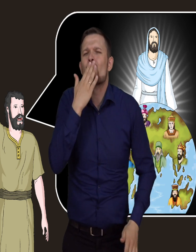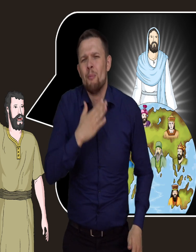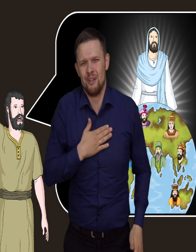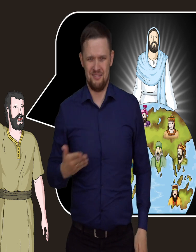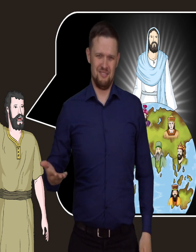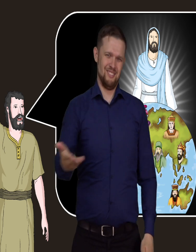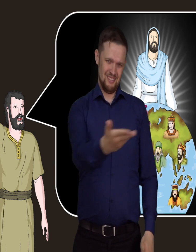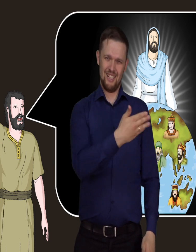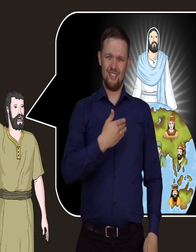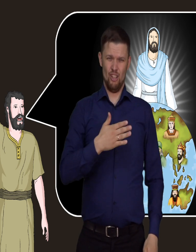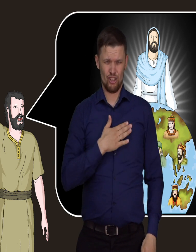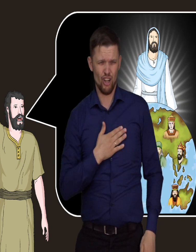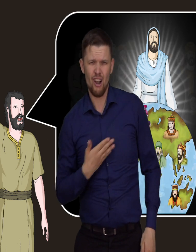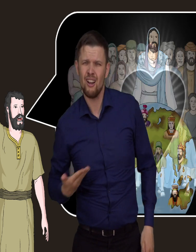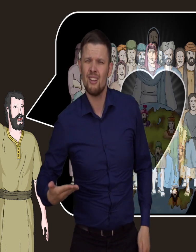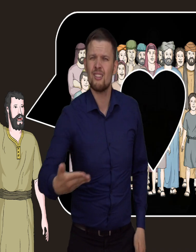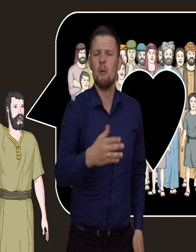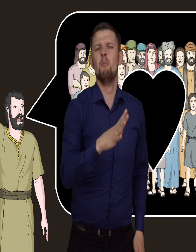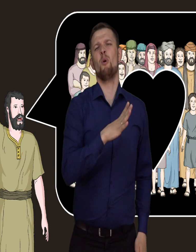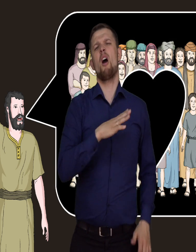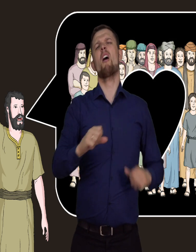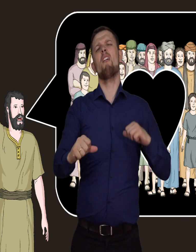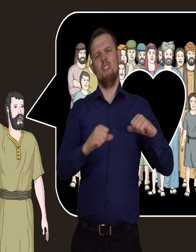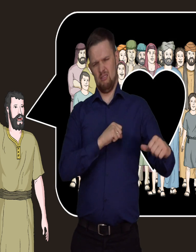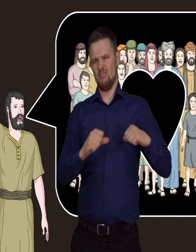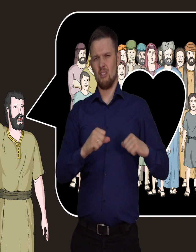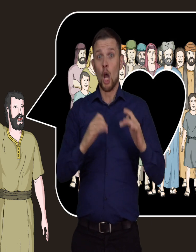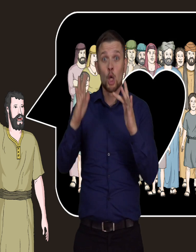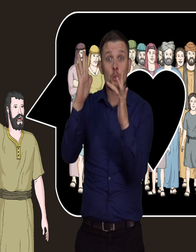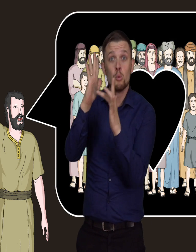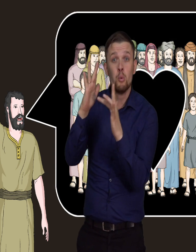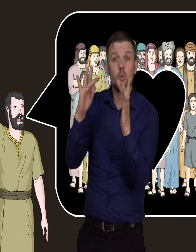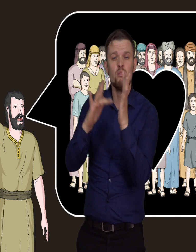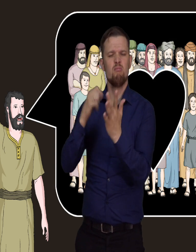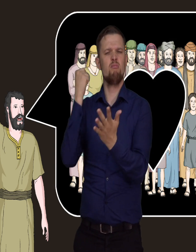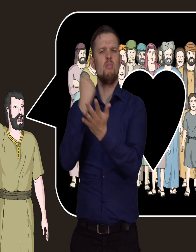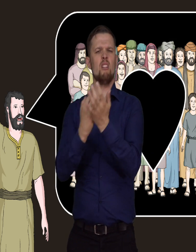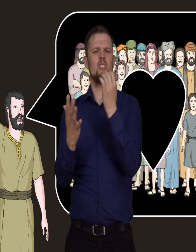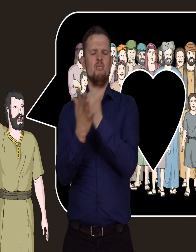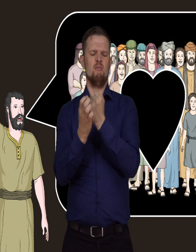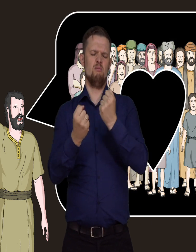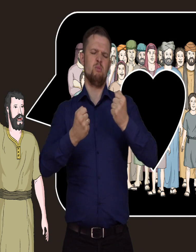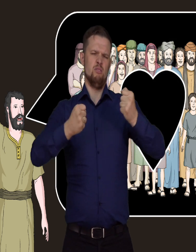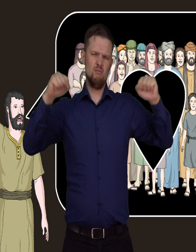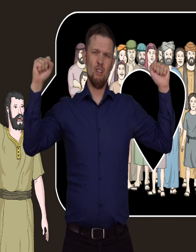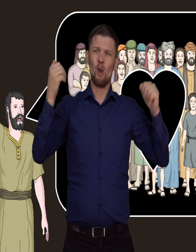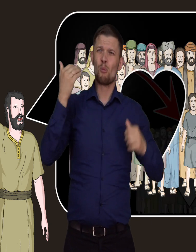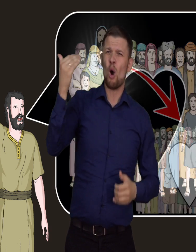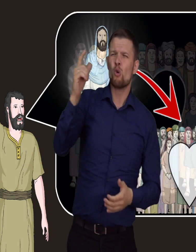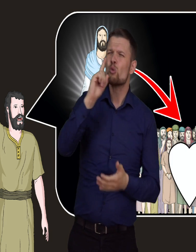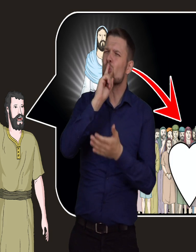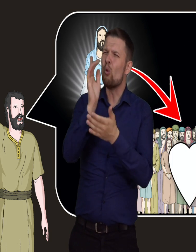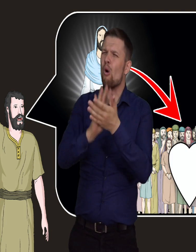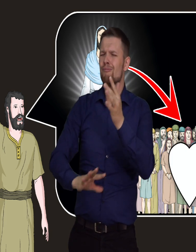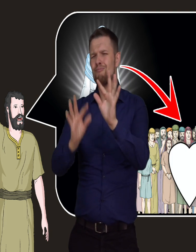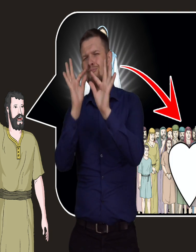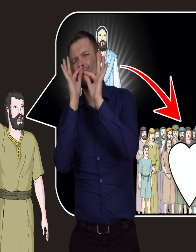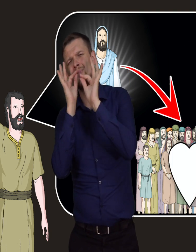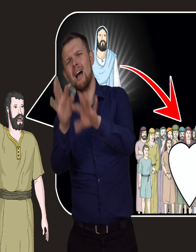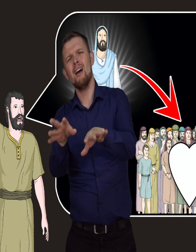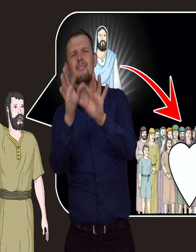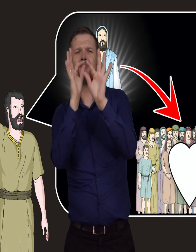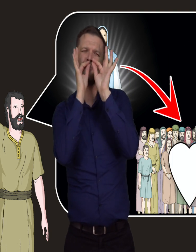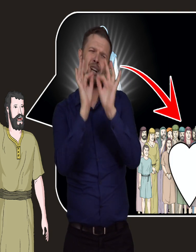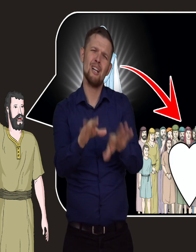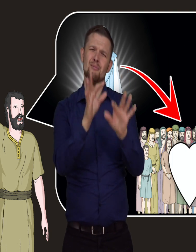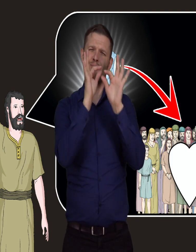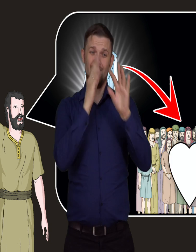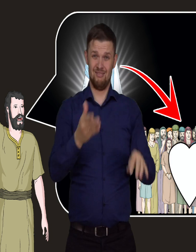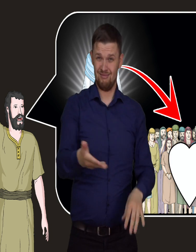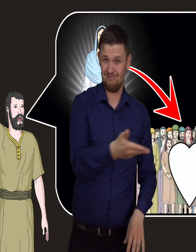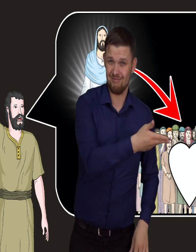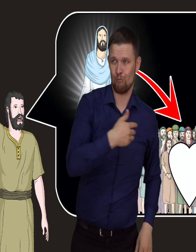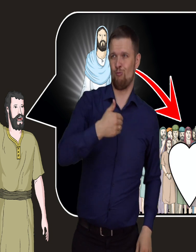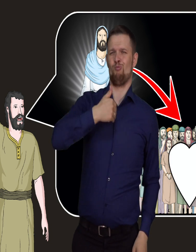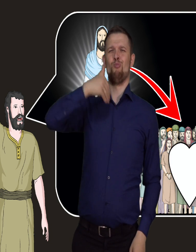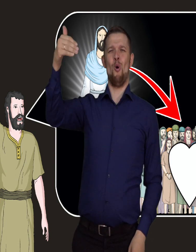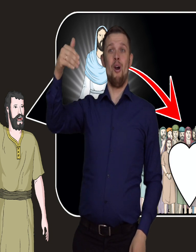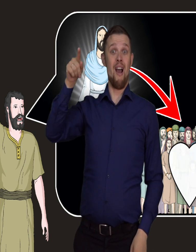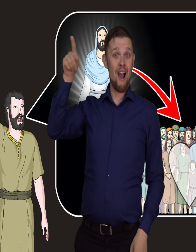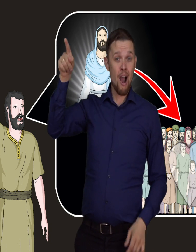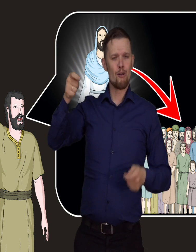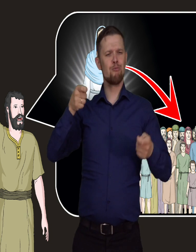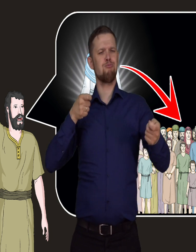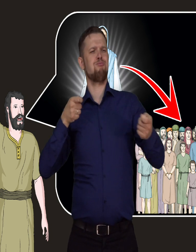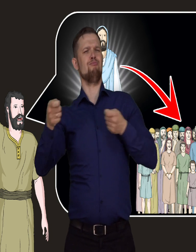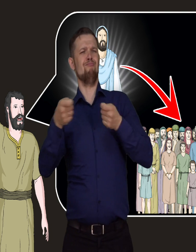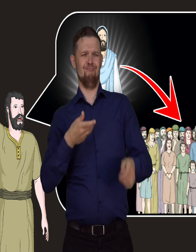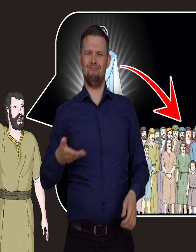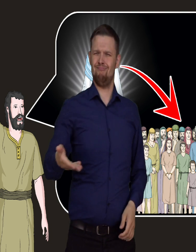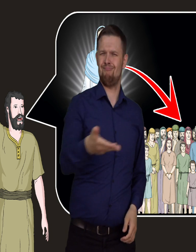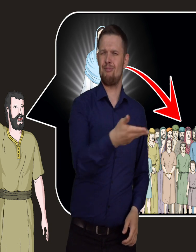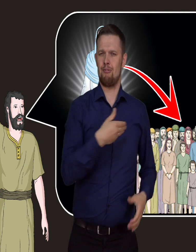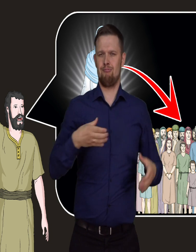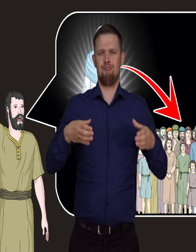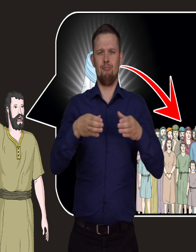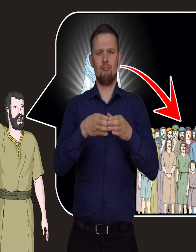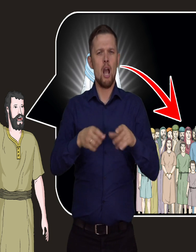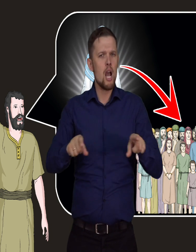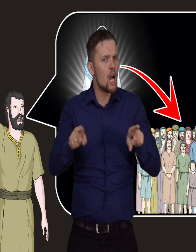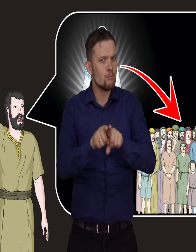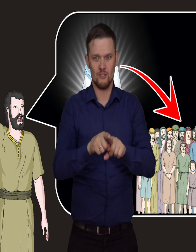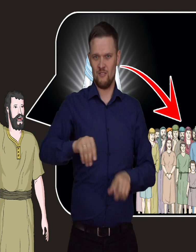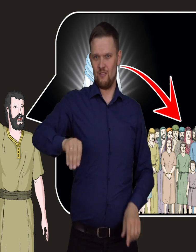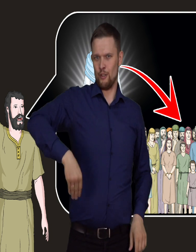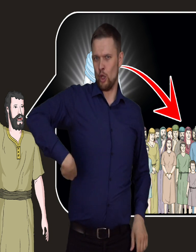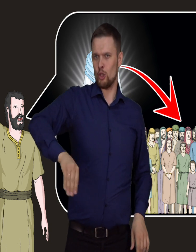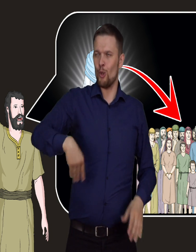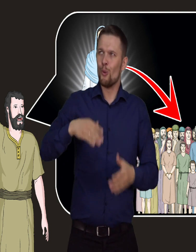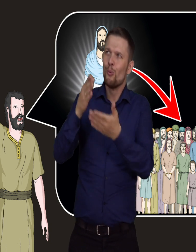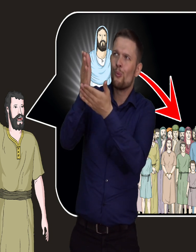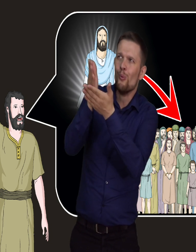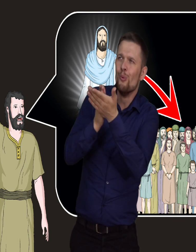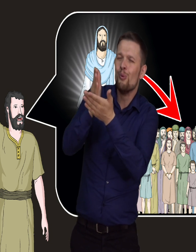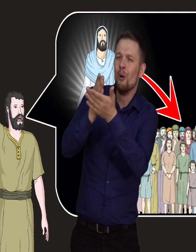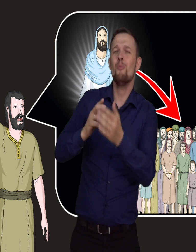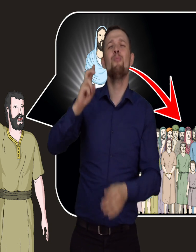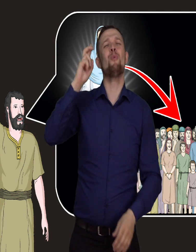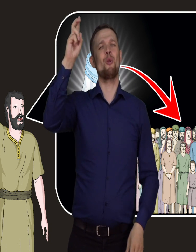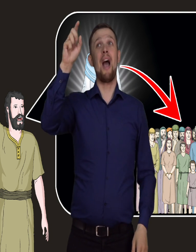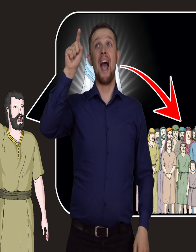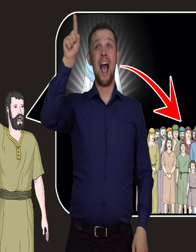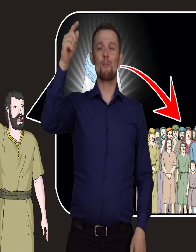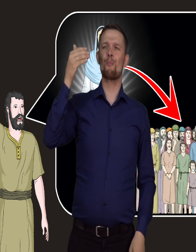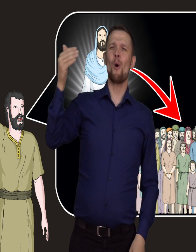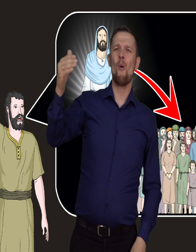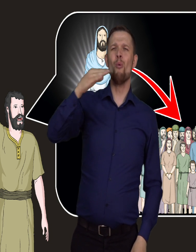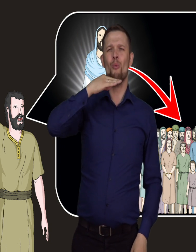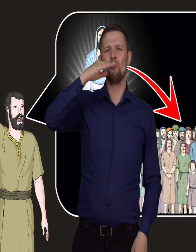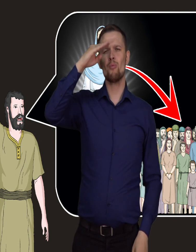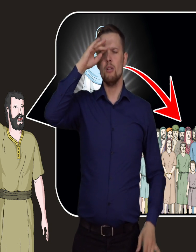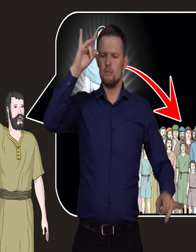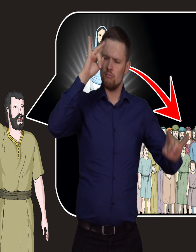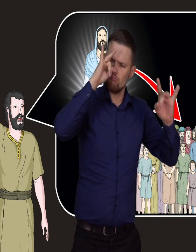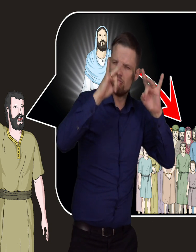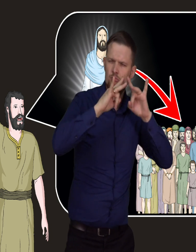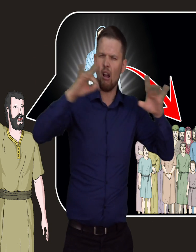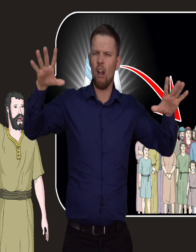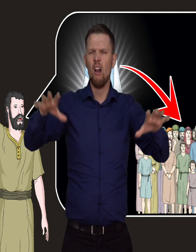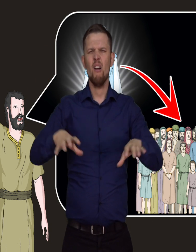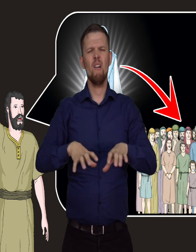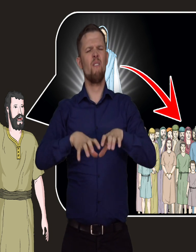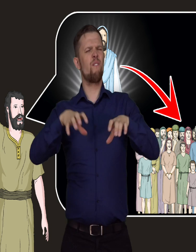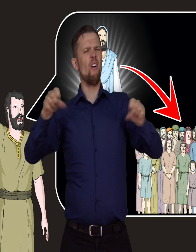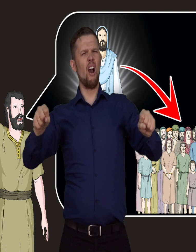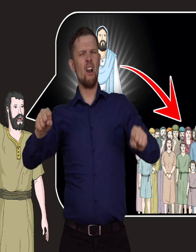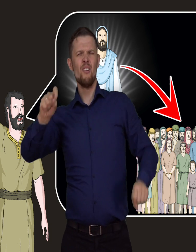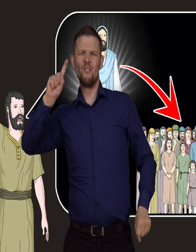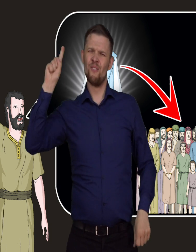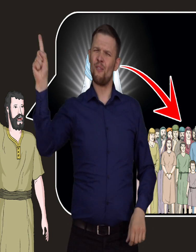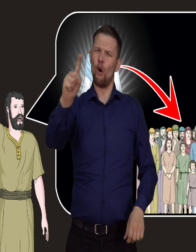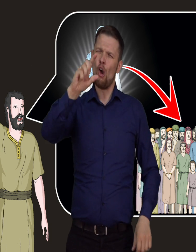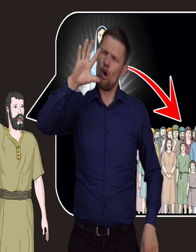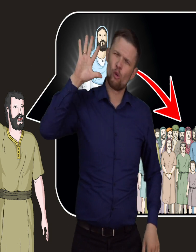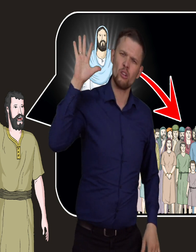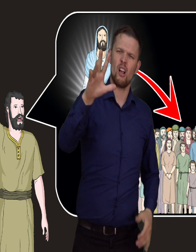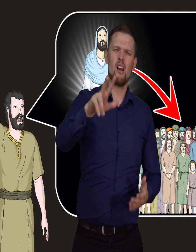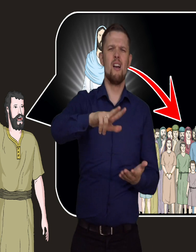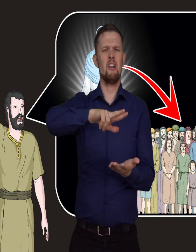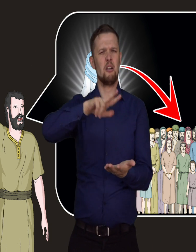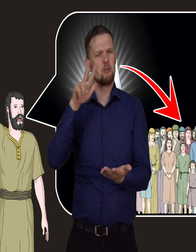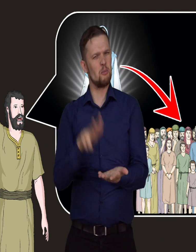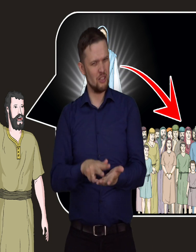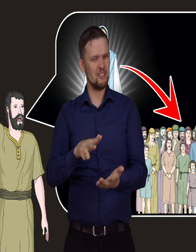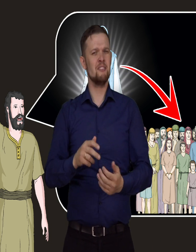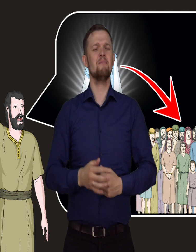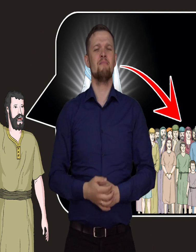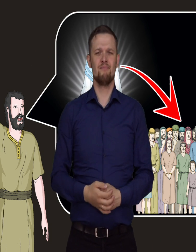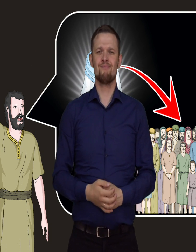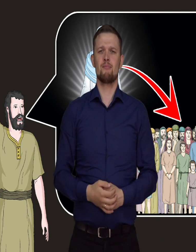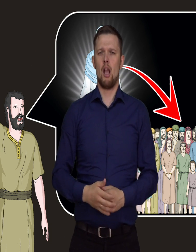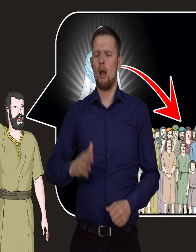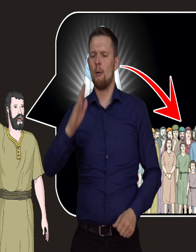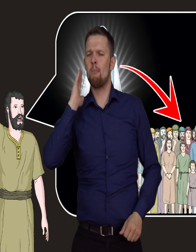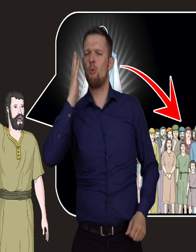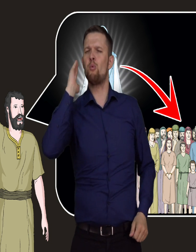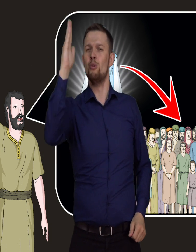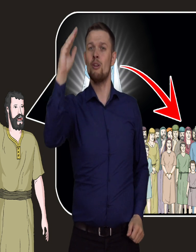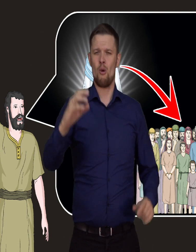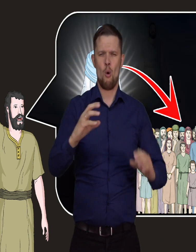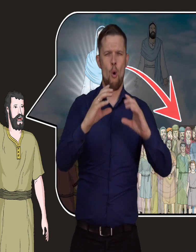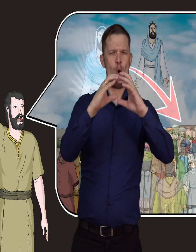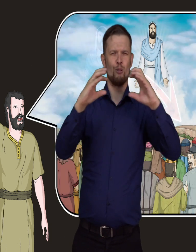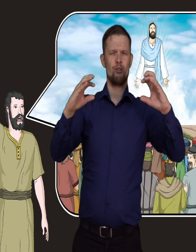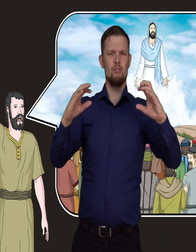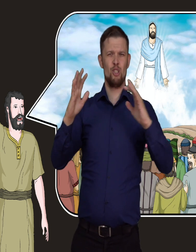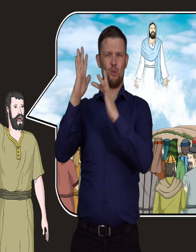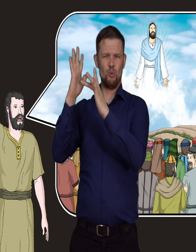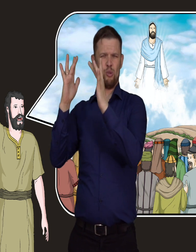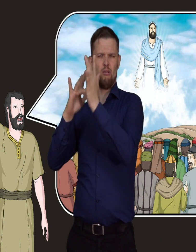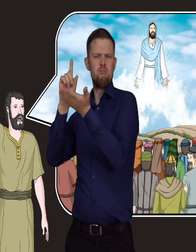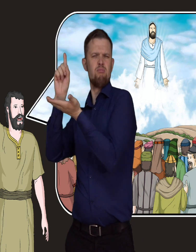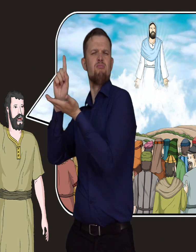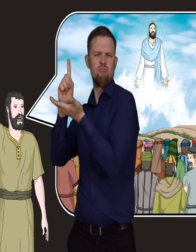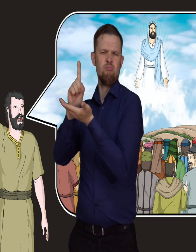To Him who loves us and has released us from our sins by His blood, who has made us to be a kingdom, priests to His God and Father—to Him be the glory and power forever and ever! Amen.